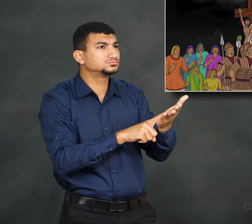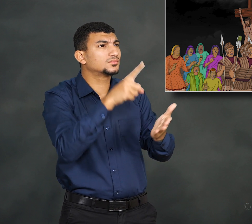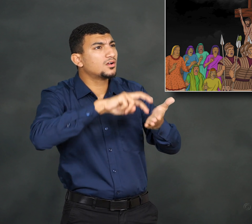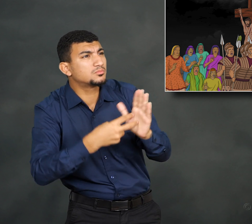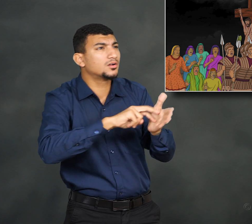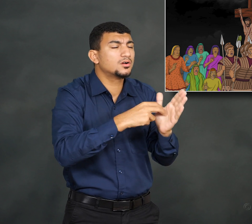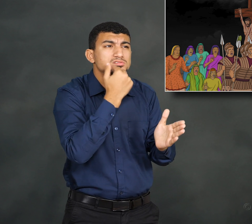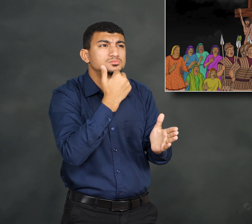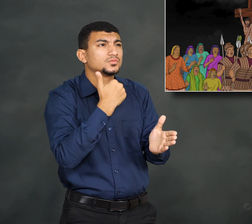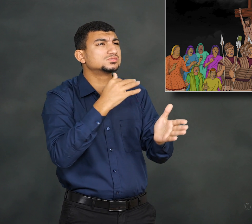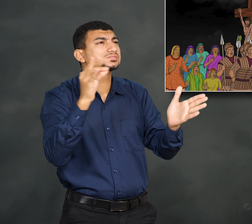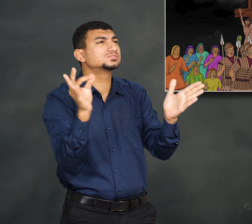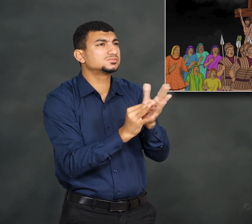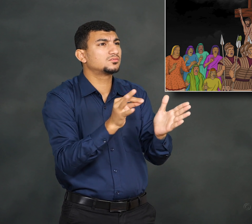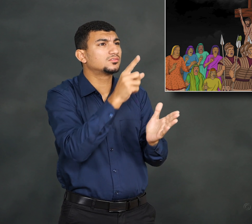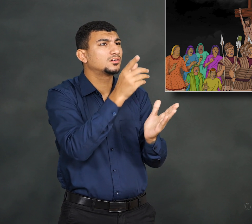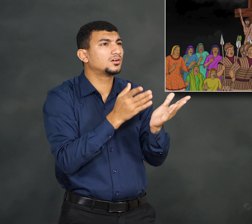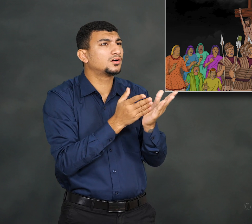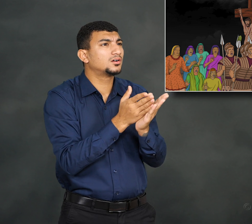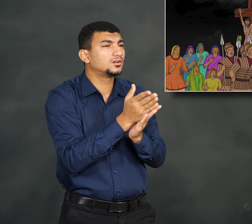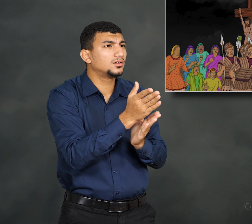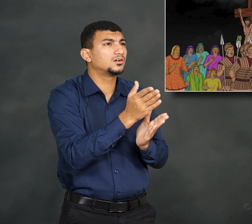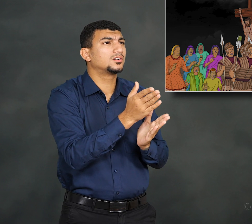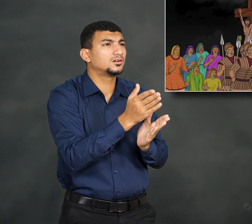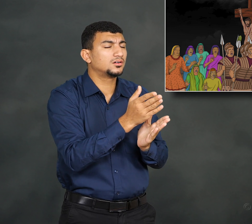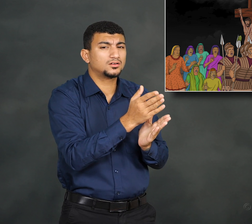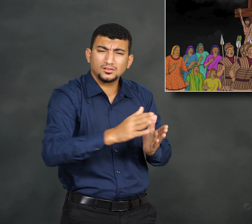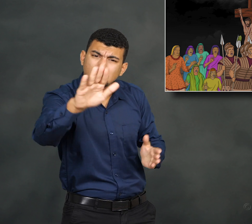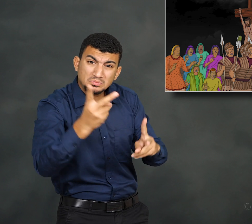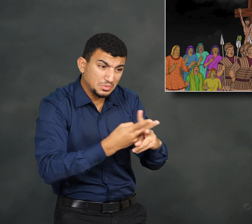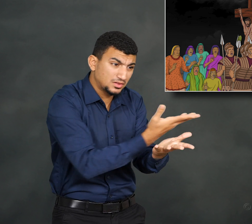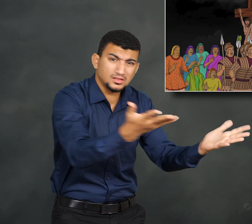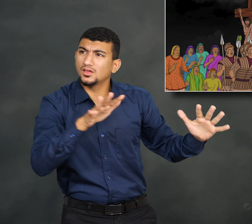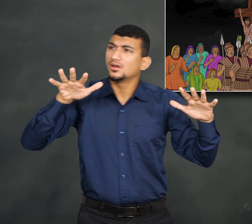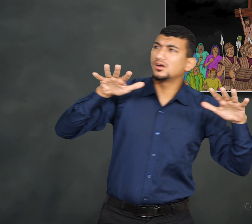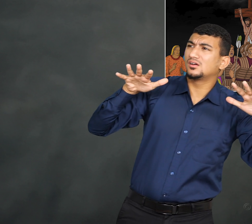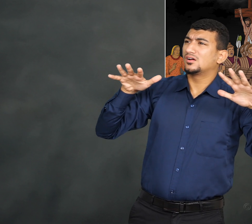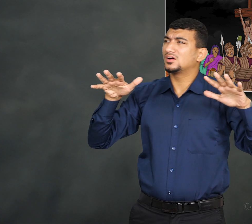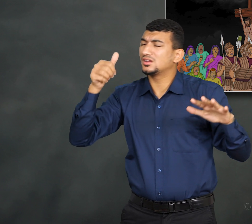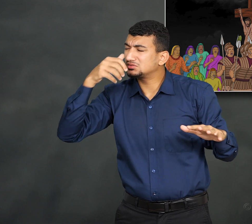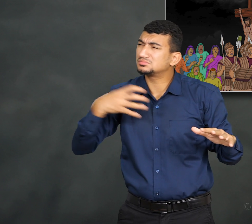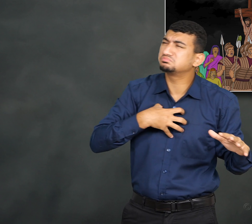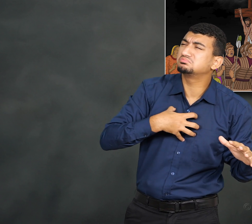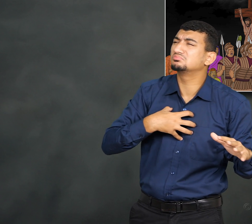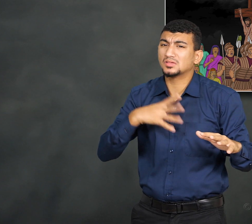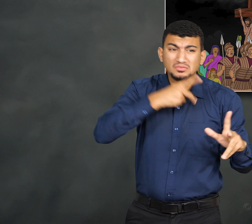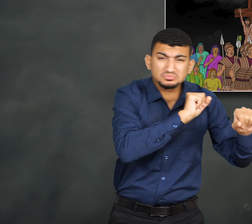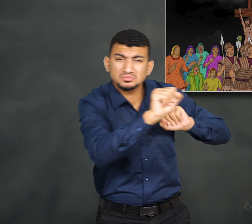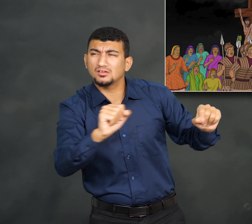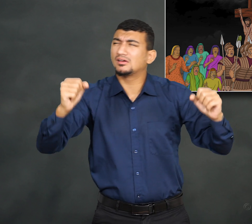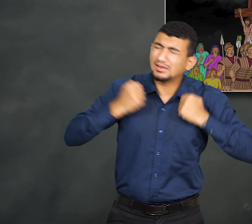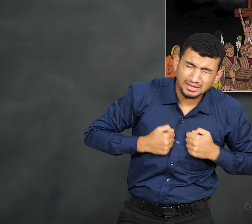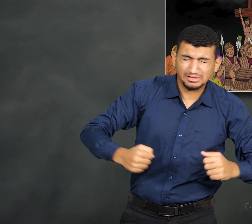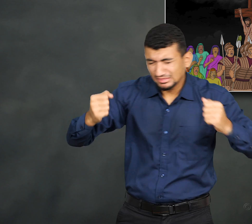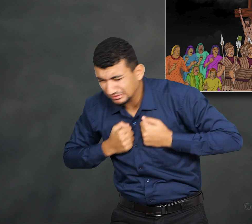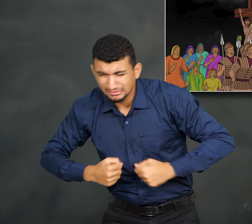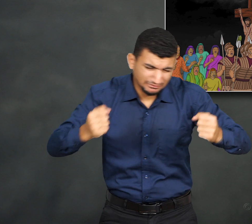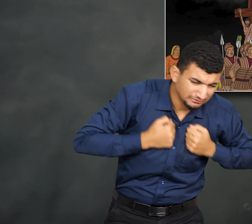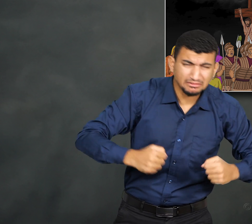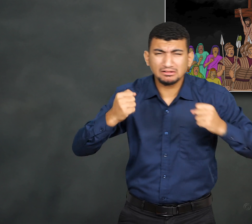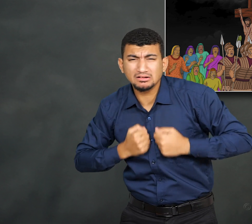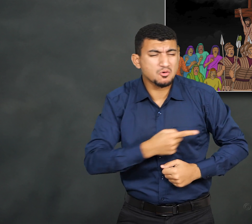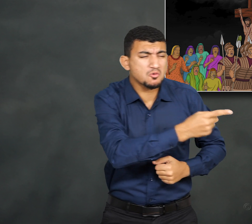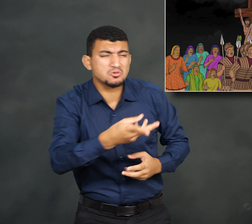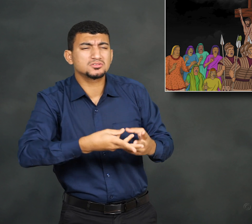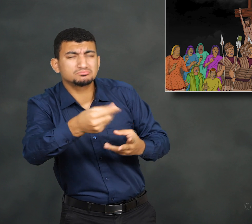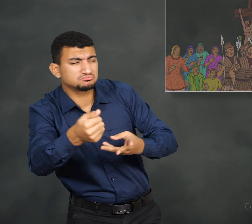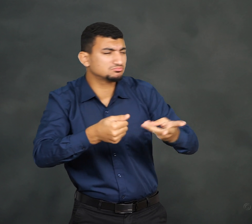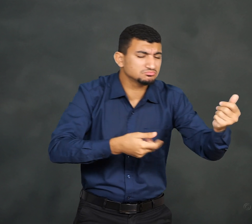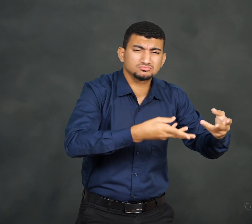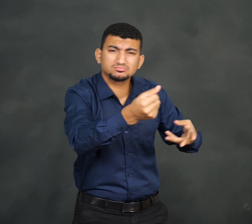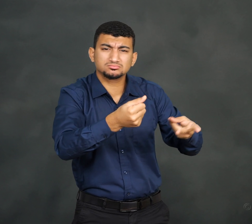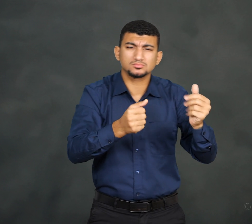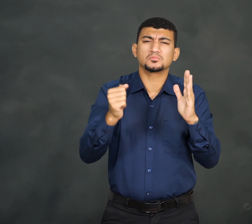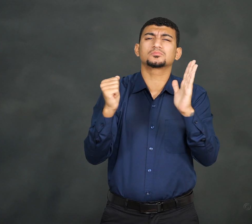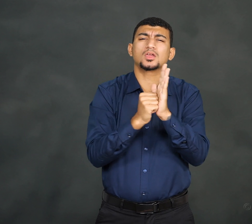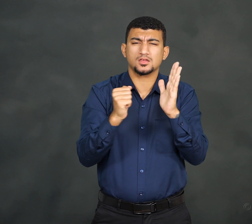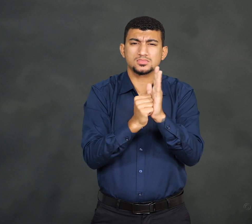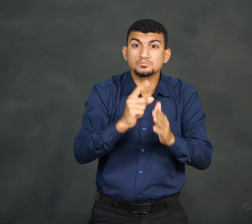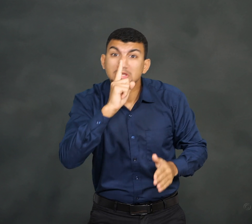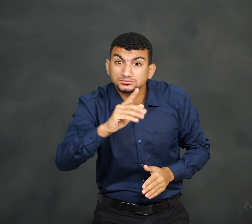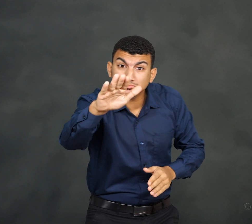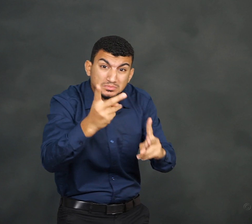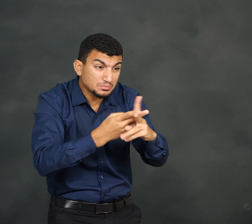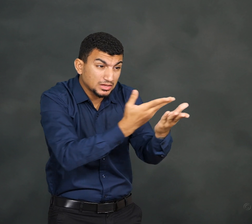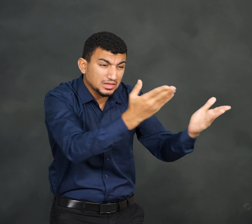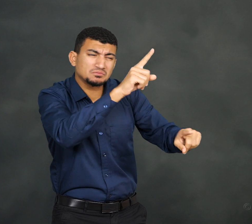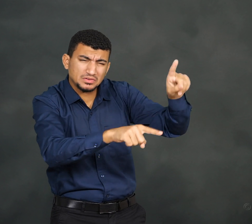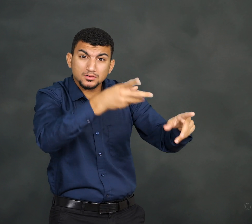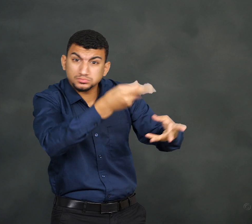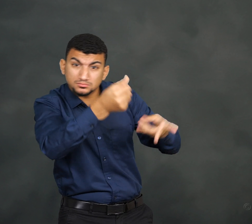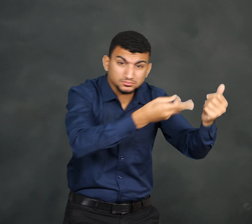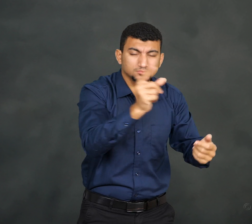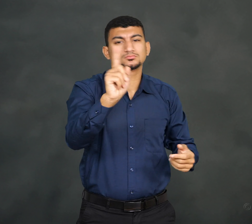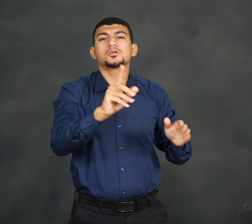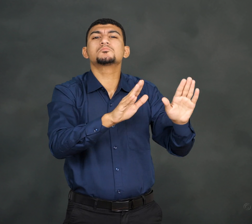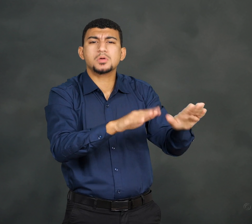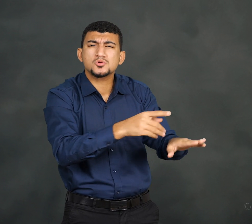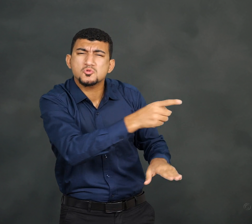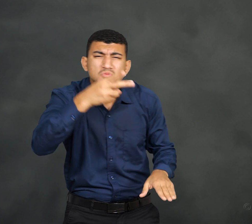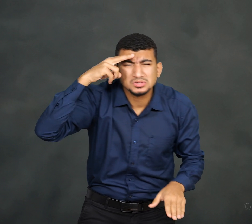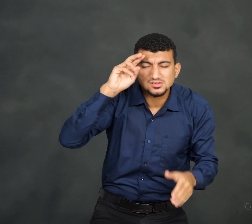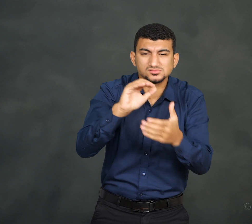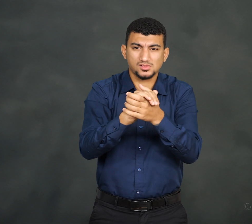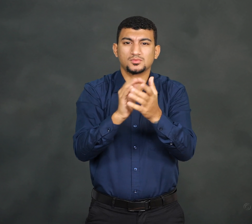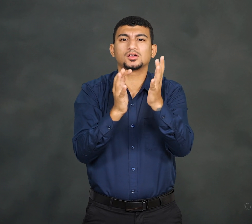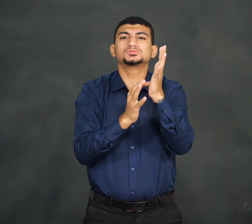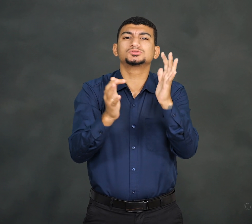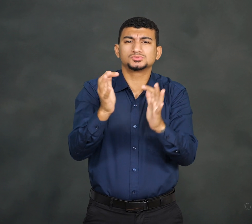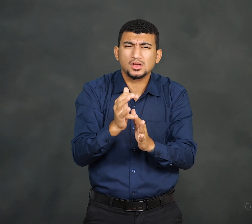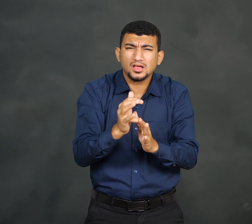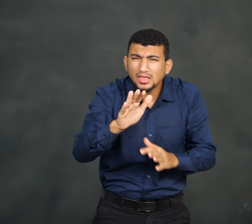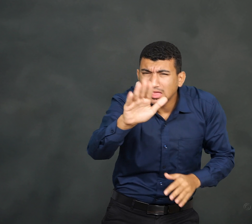And when all the people who had gathered for this spectacle saw what had happened, they returned home beating their breasts.